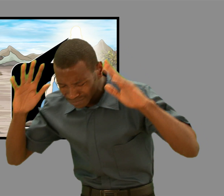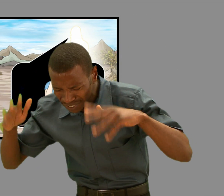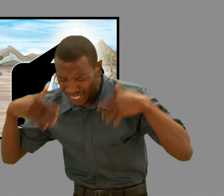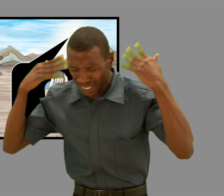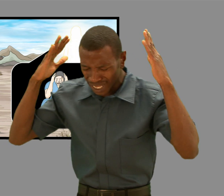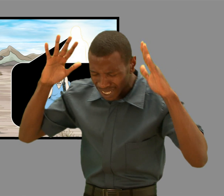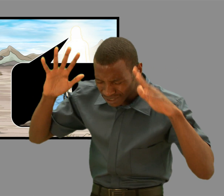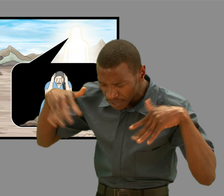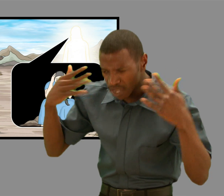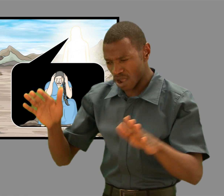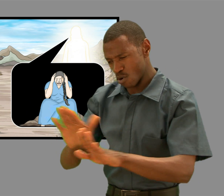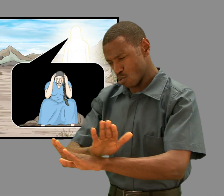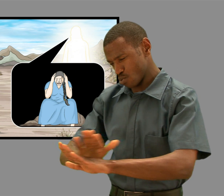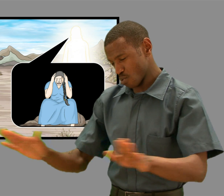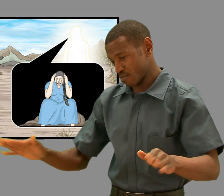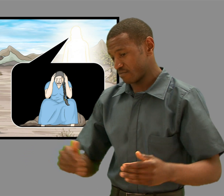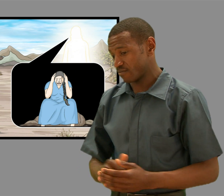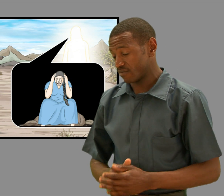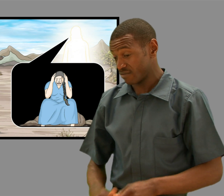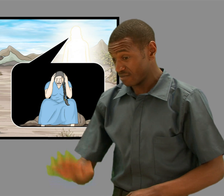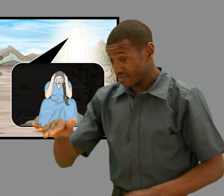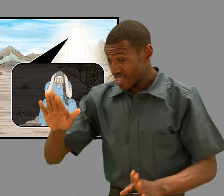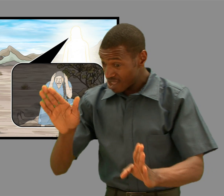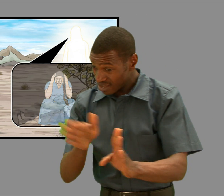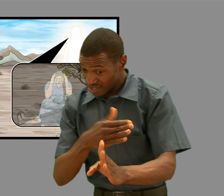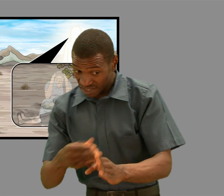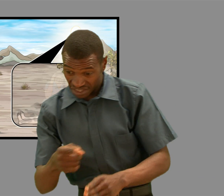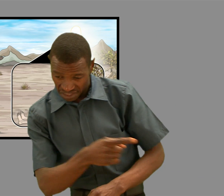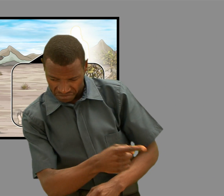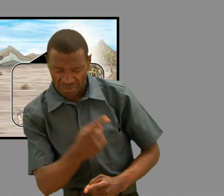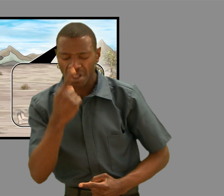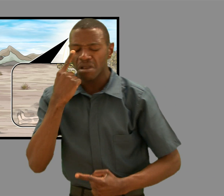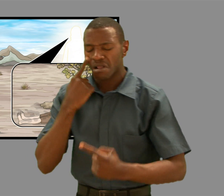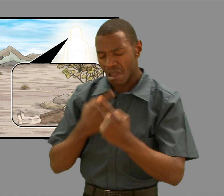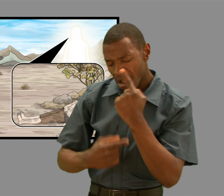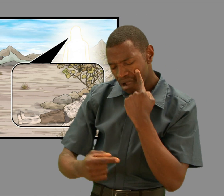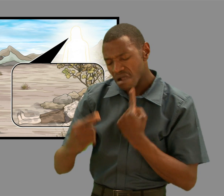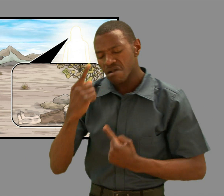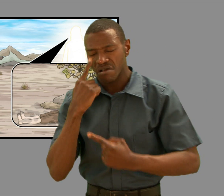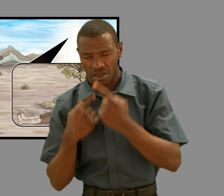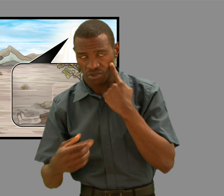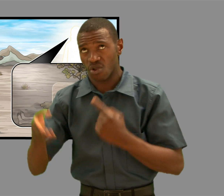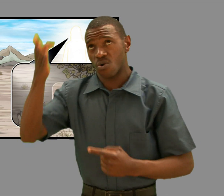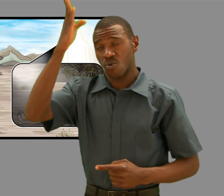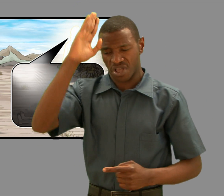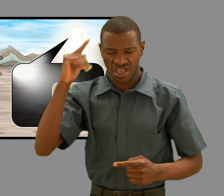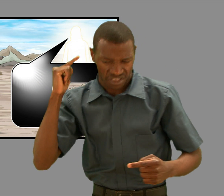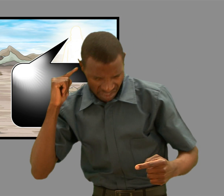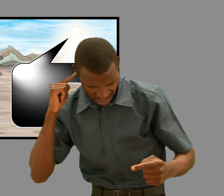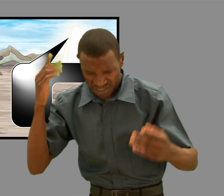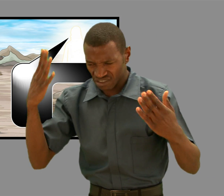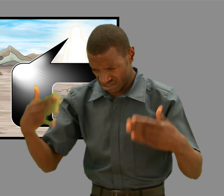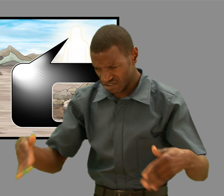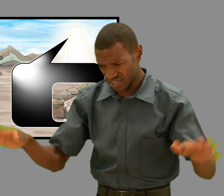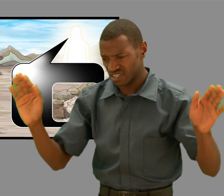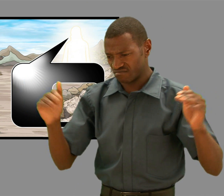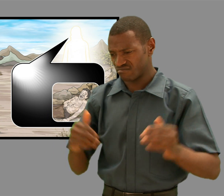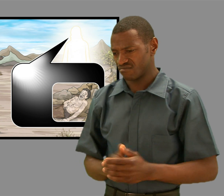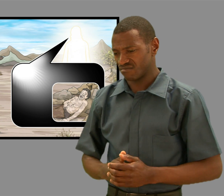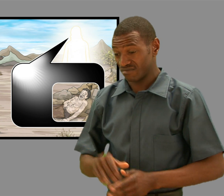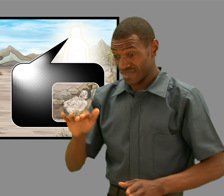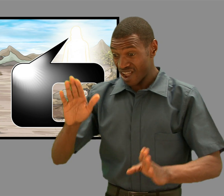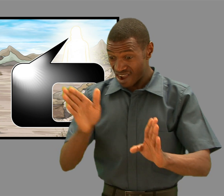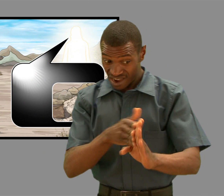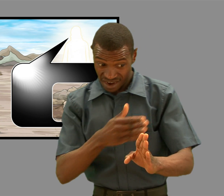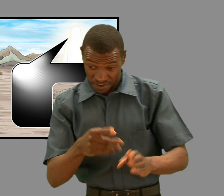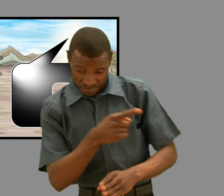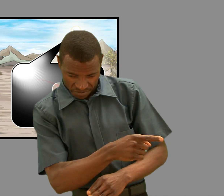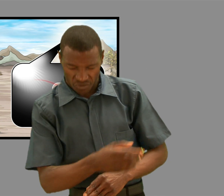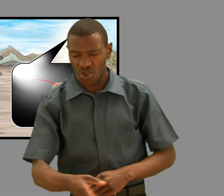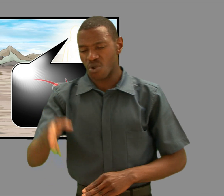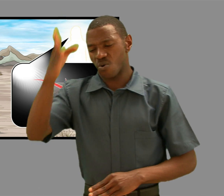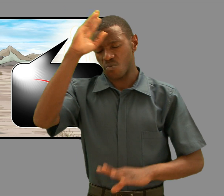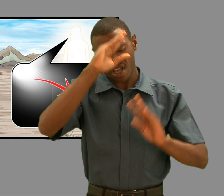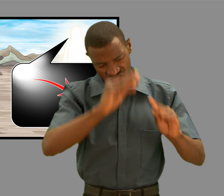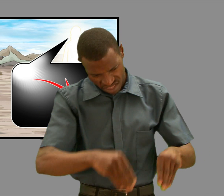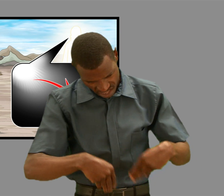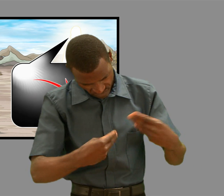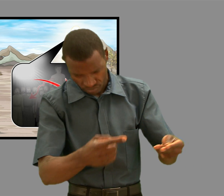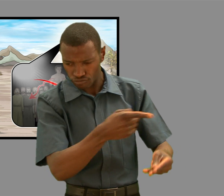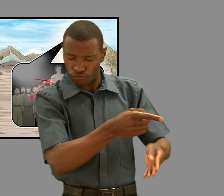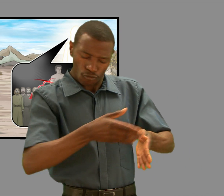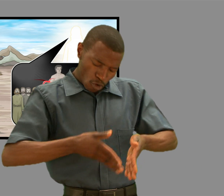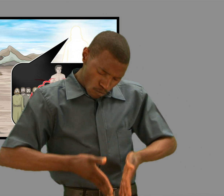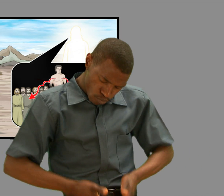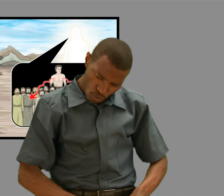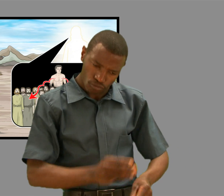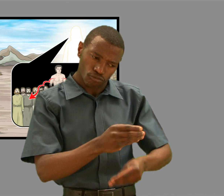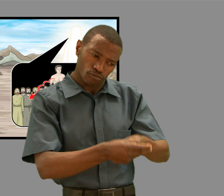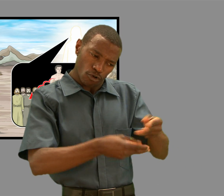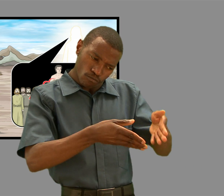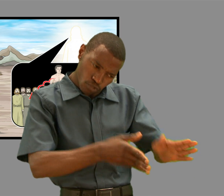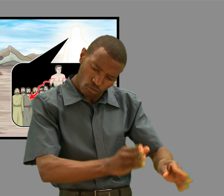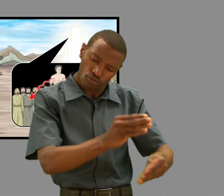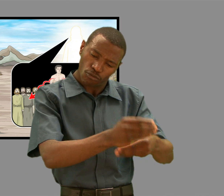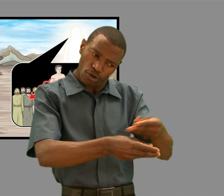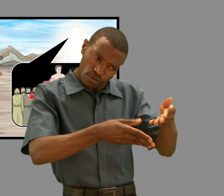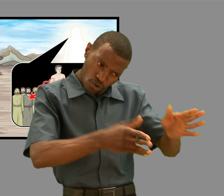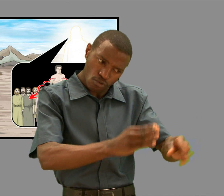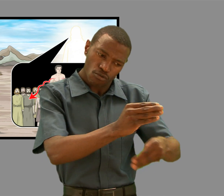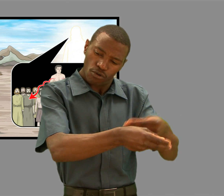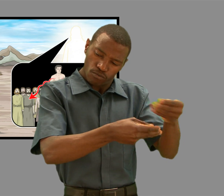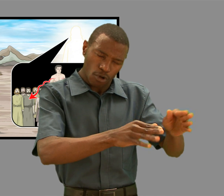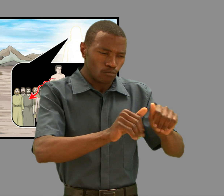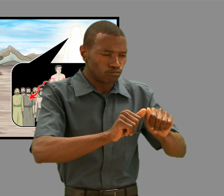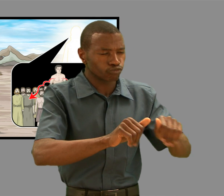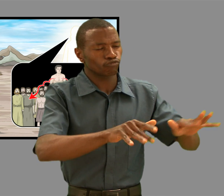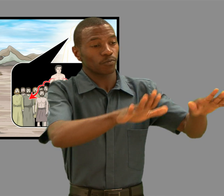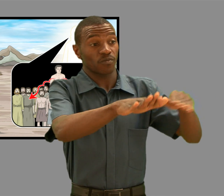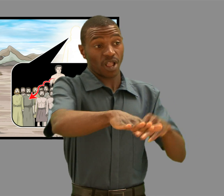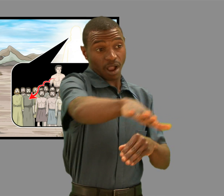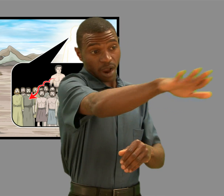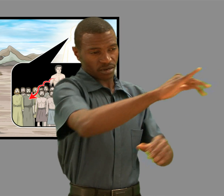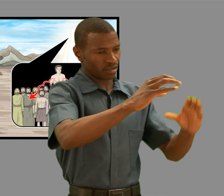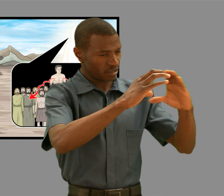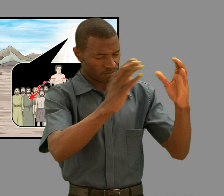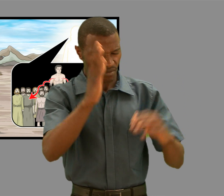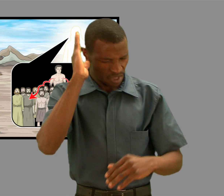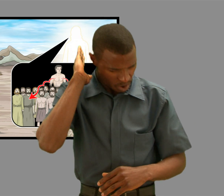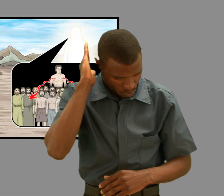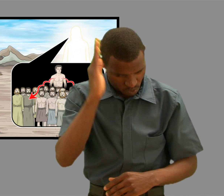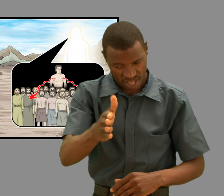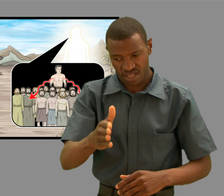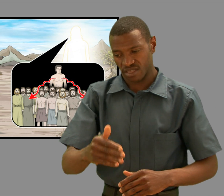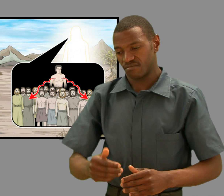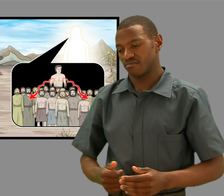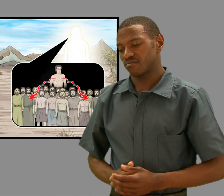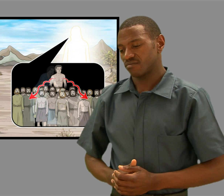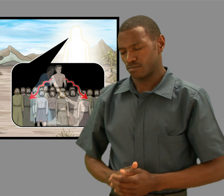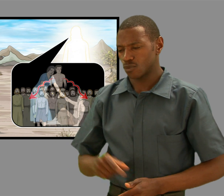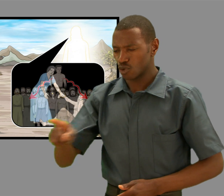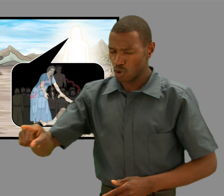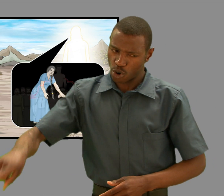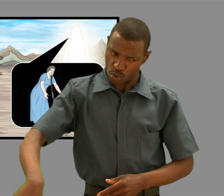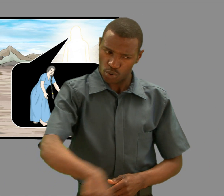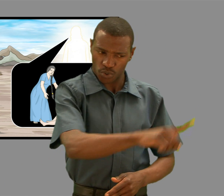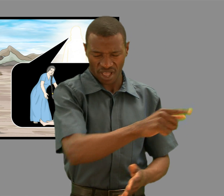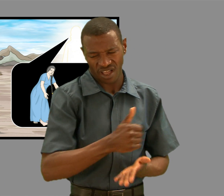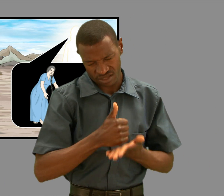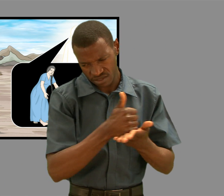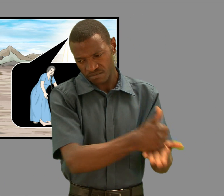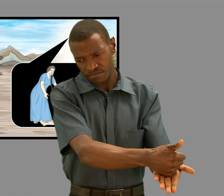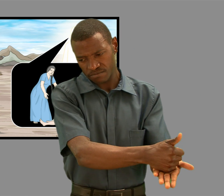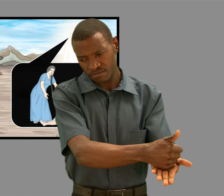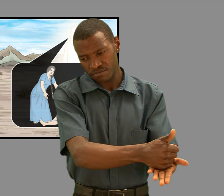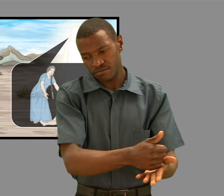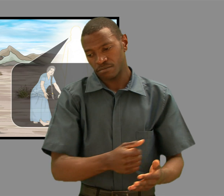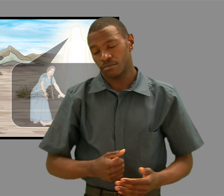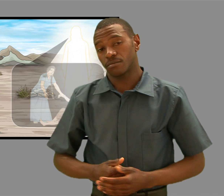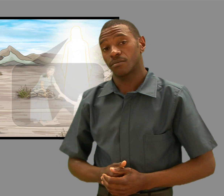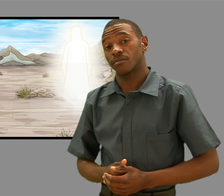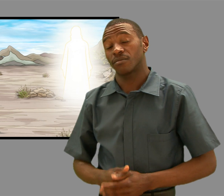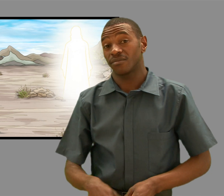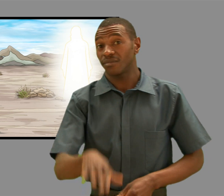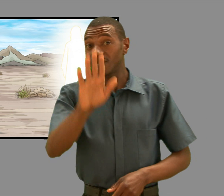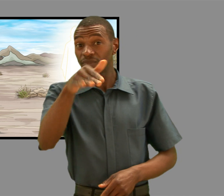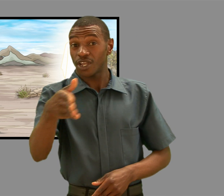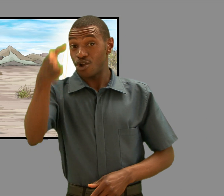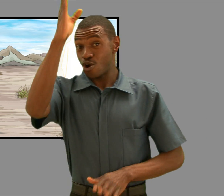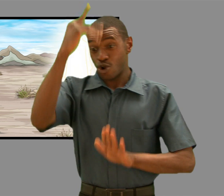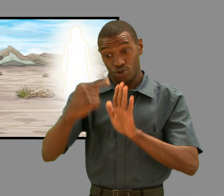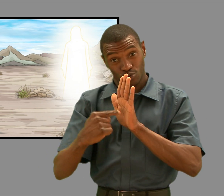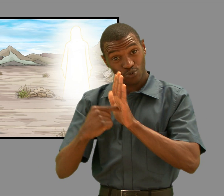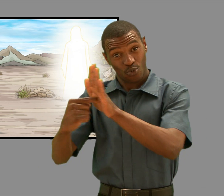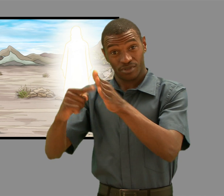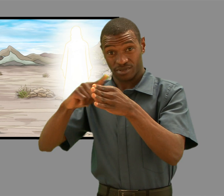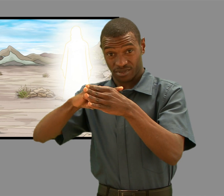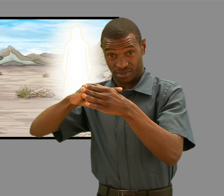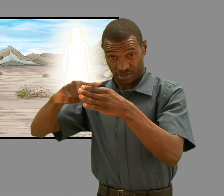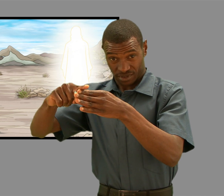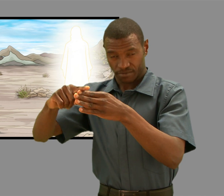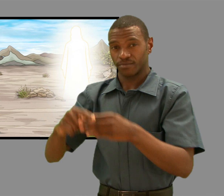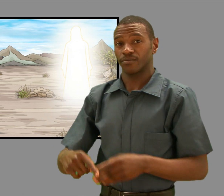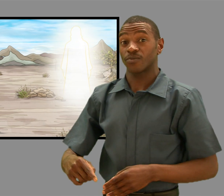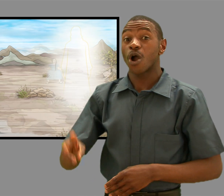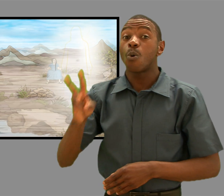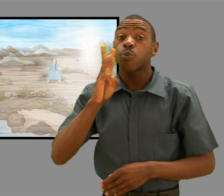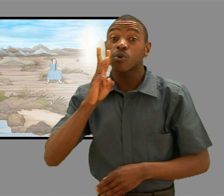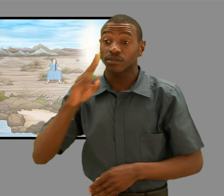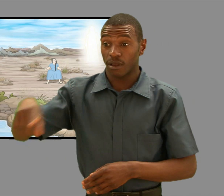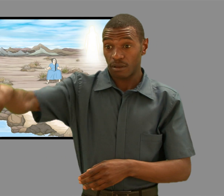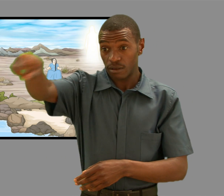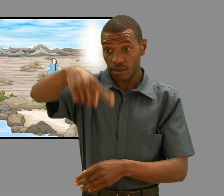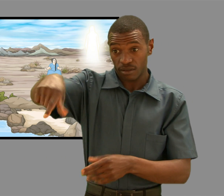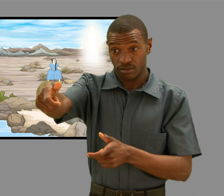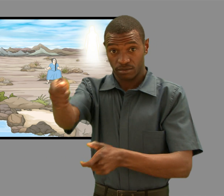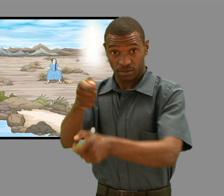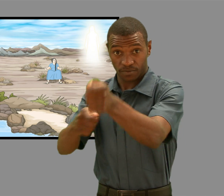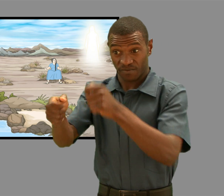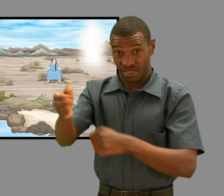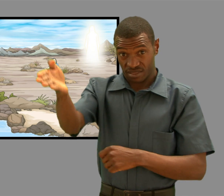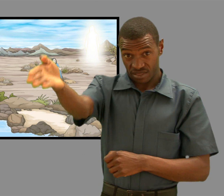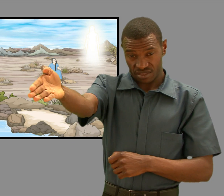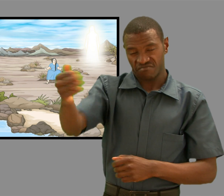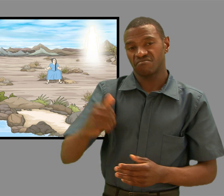Do not be afraid, for God has heard the voice of the boy where he lies. Get up, lift up the boy, and take him by the hand, for I will make him into a great nation.”